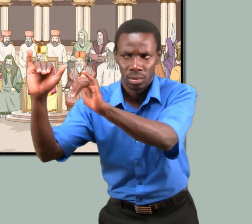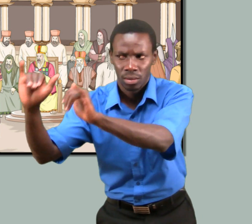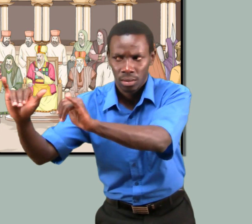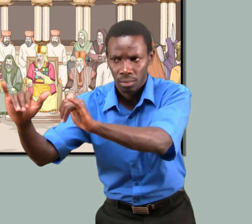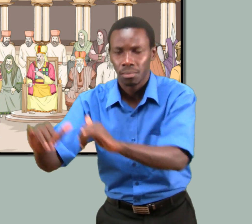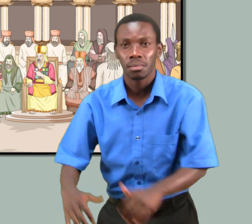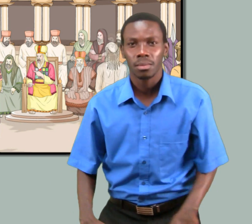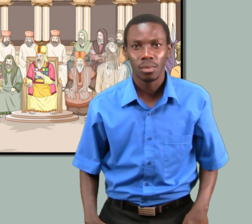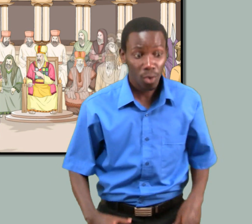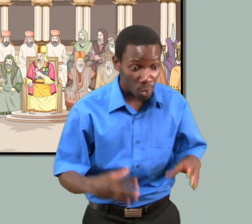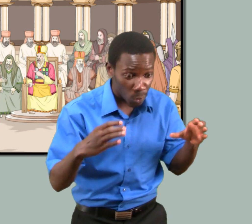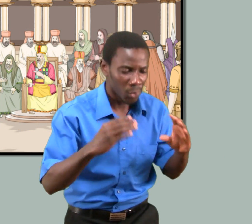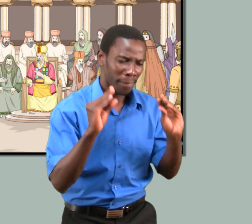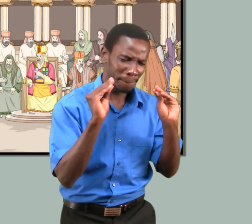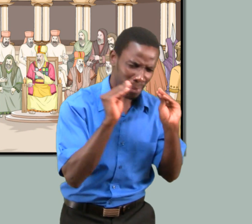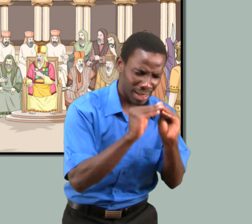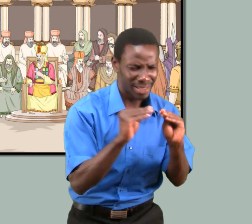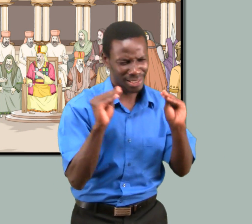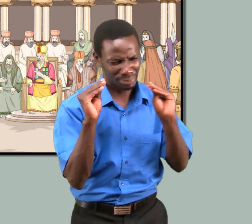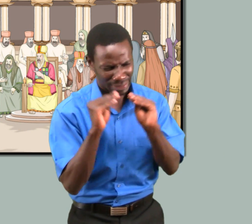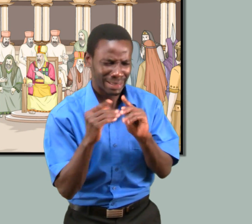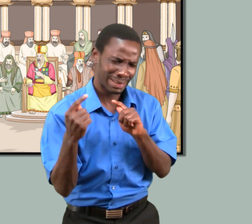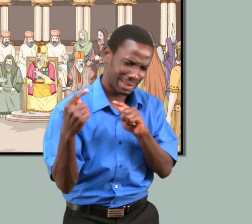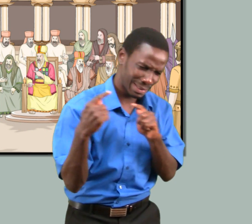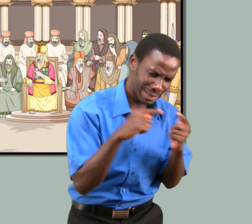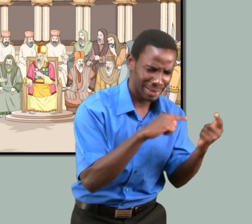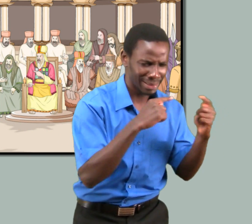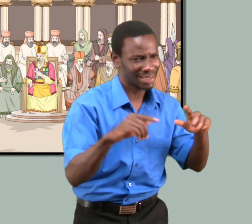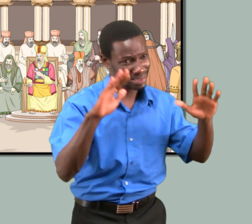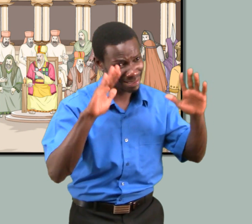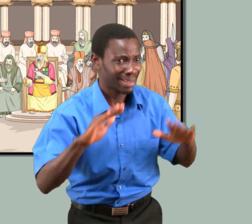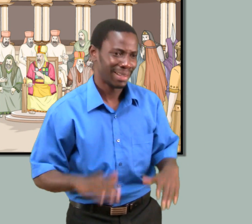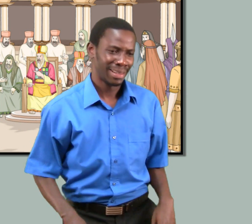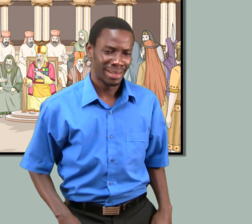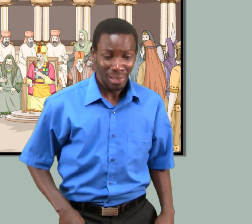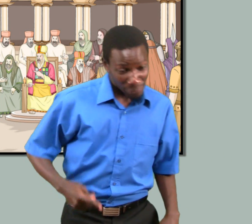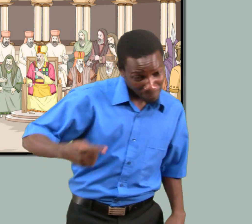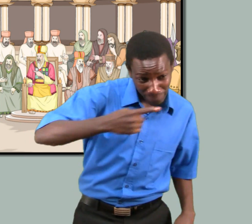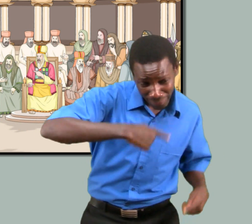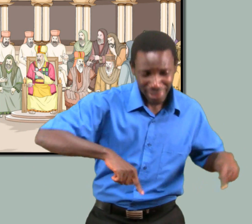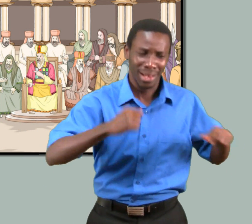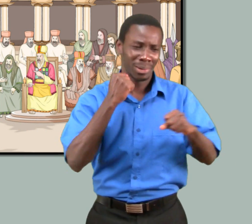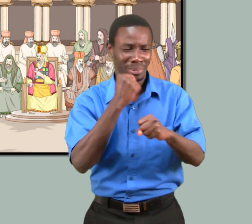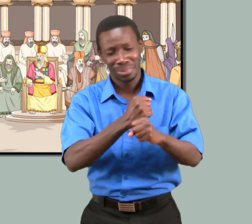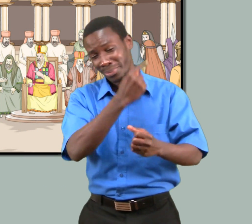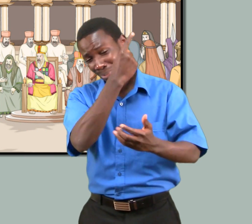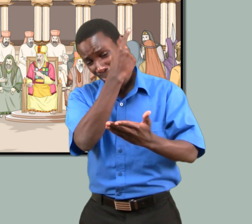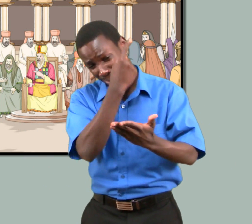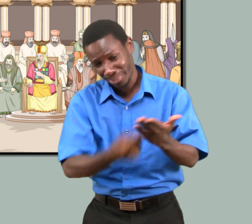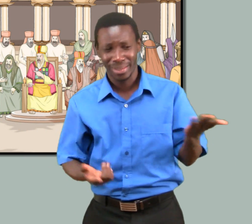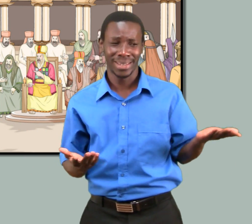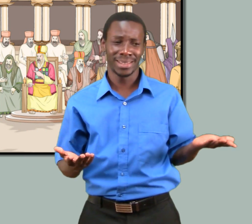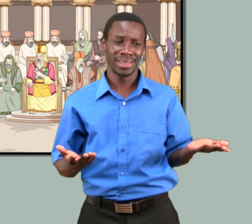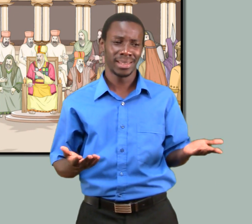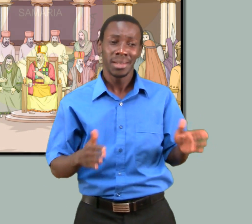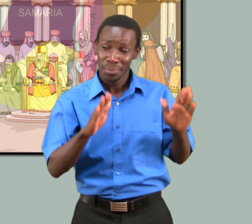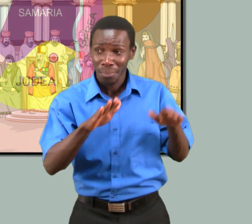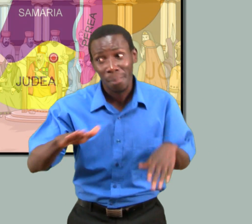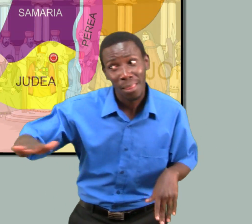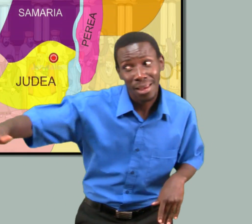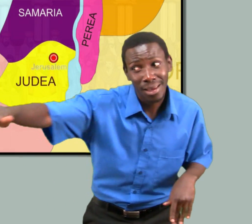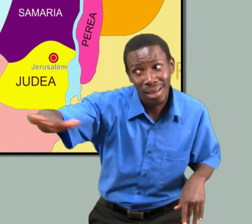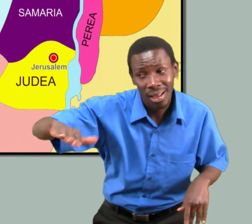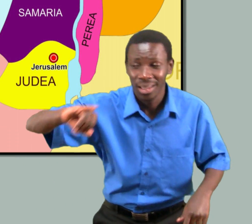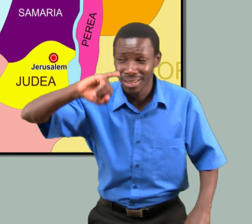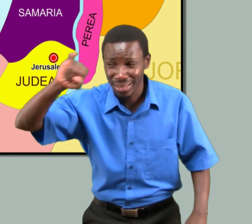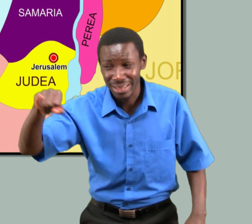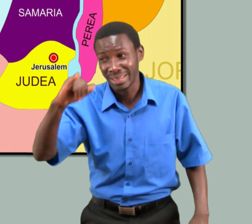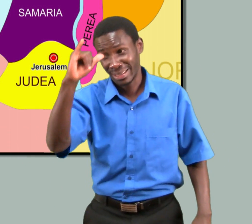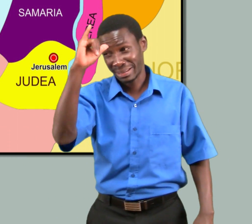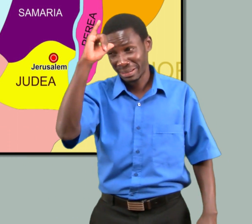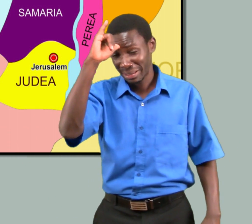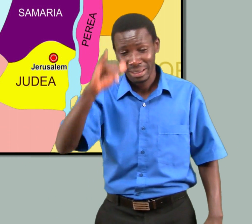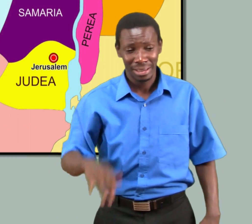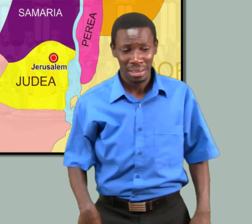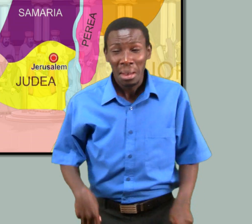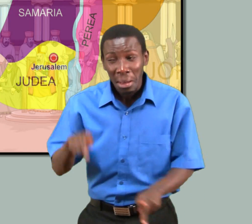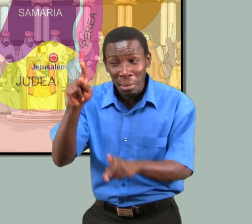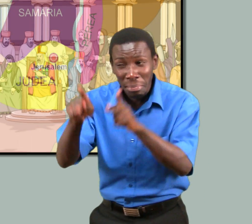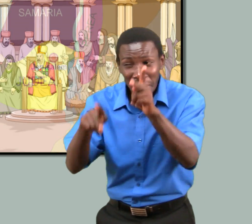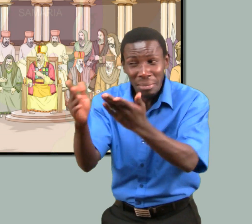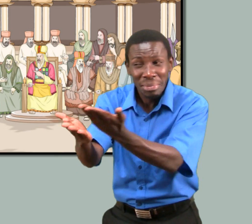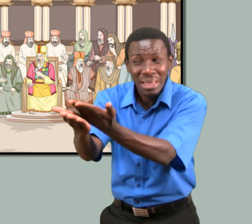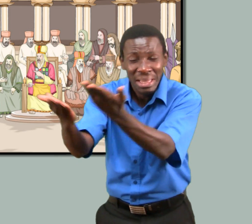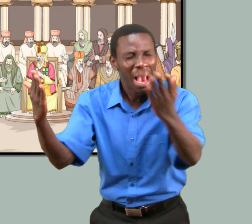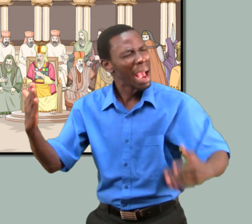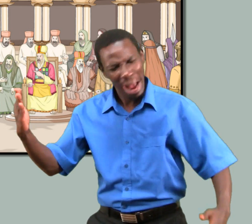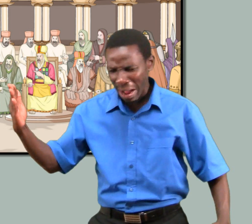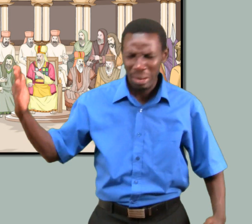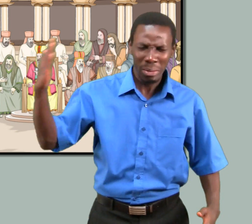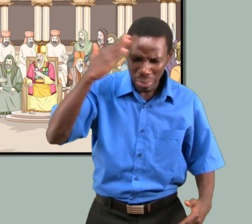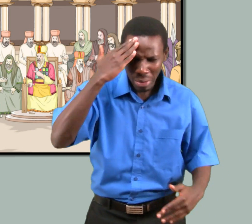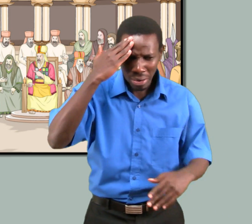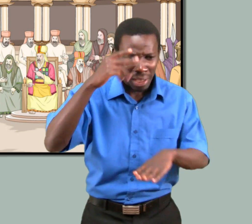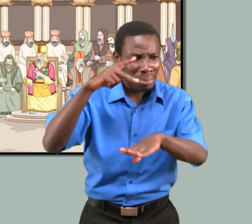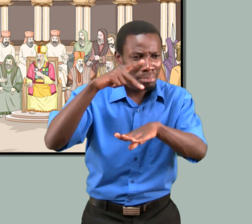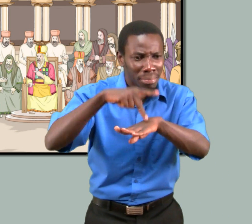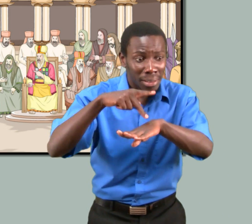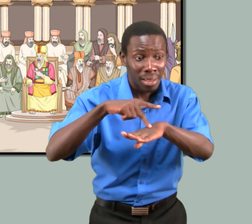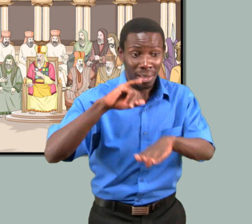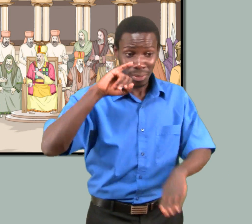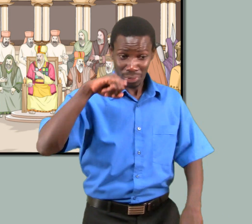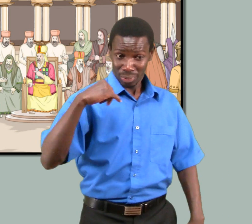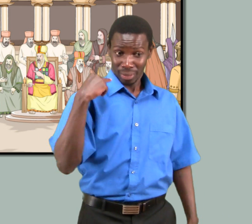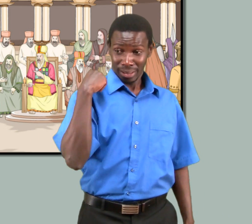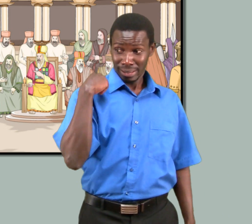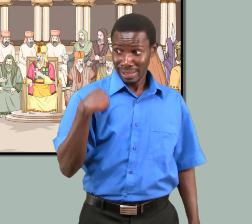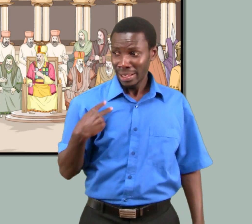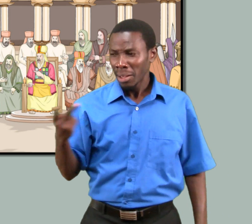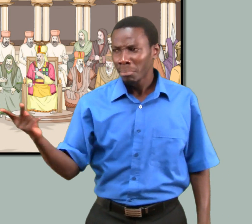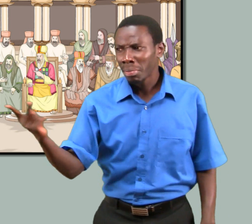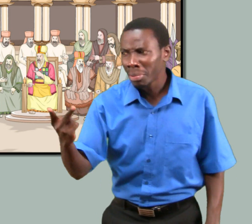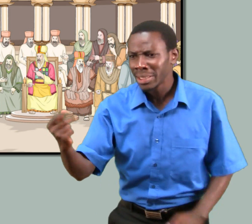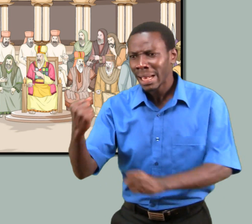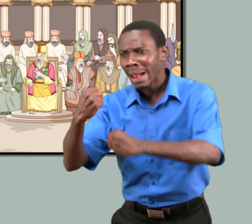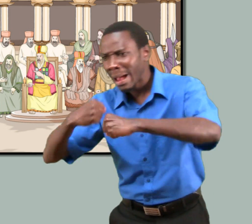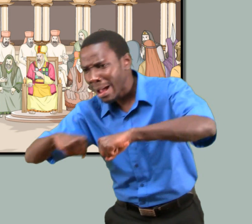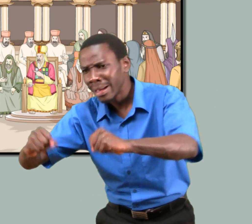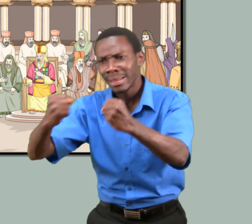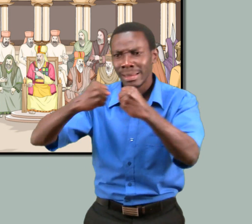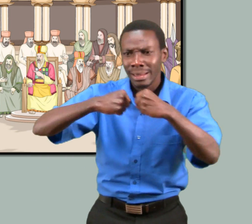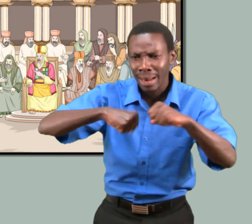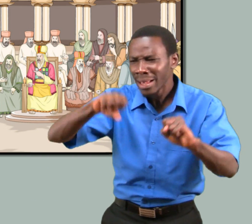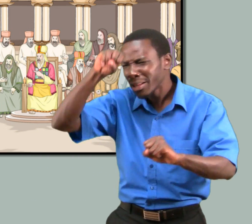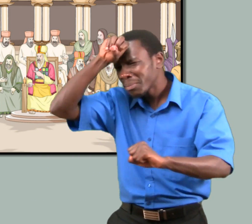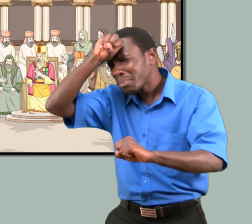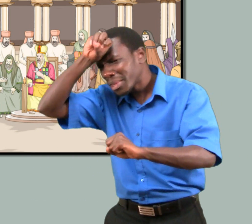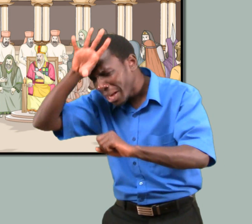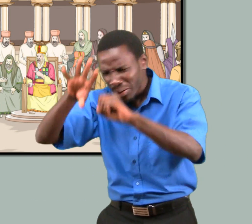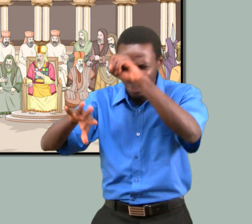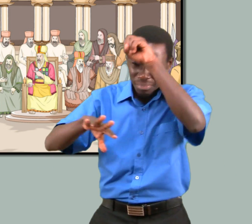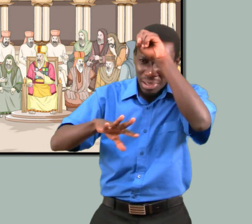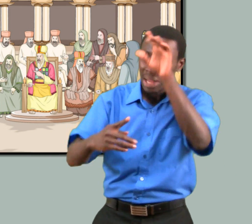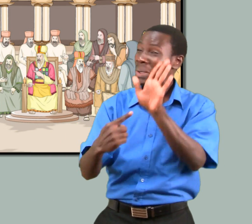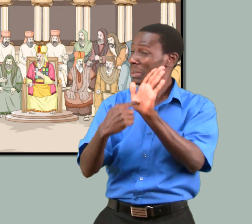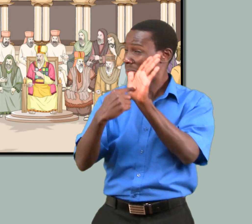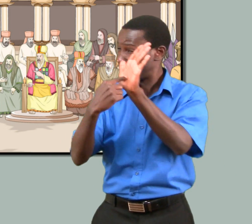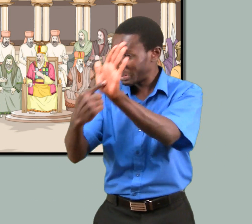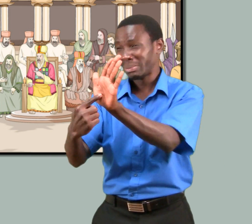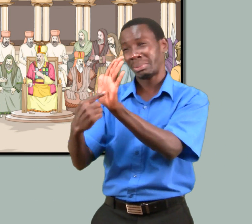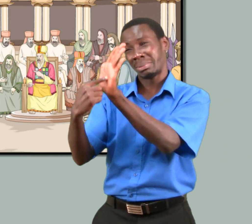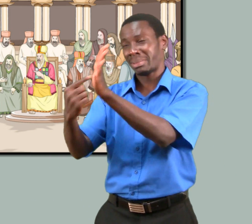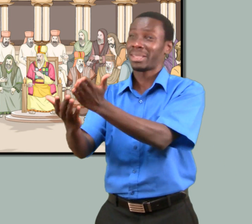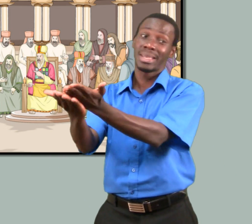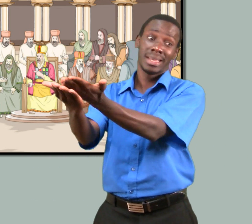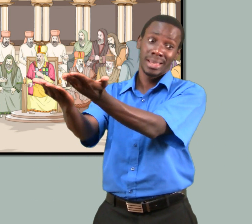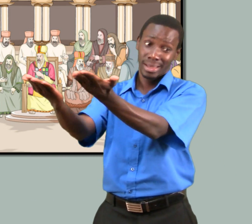So they ordered them to leave the Sanhedrin and then conferred together. “What shall we do with these men?” they asked.